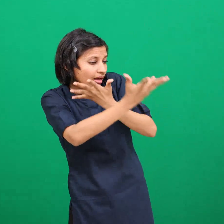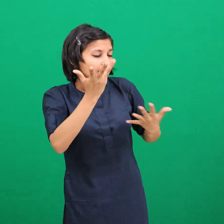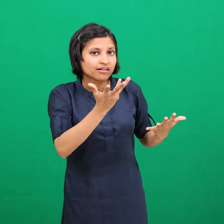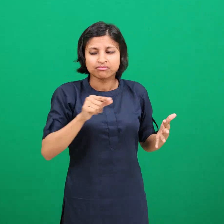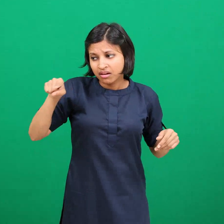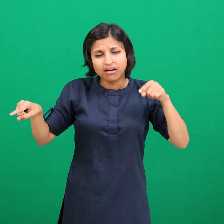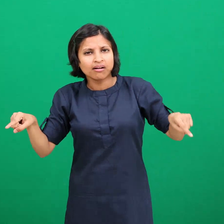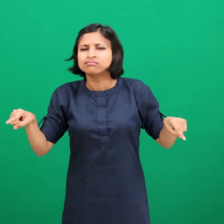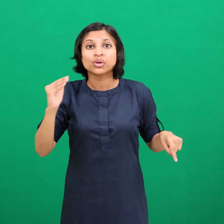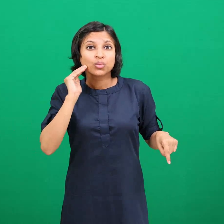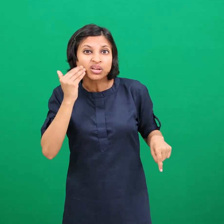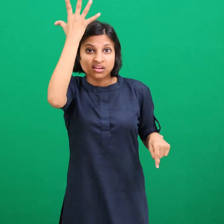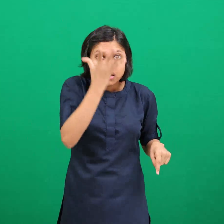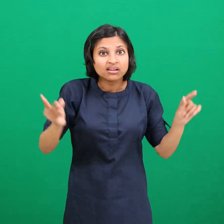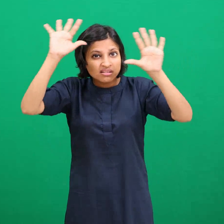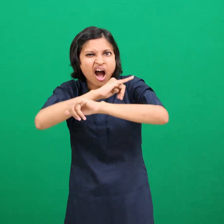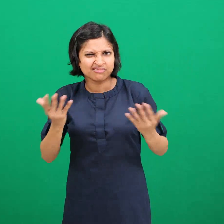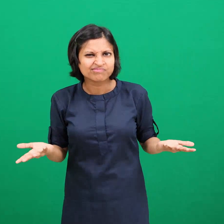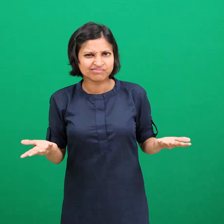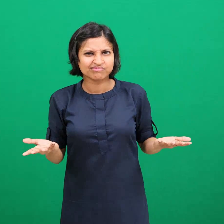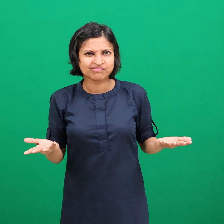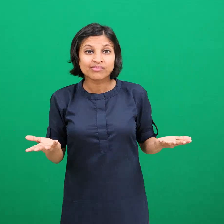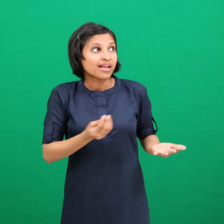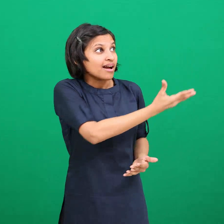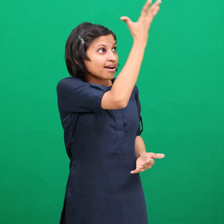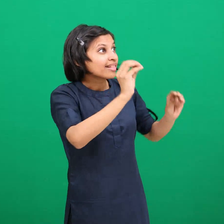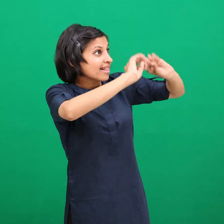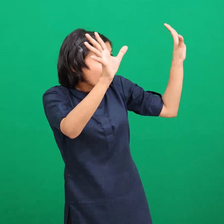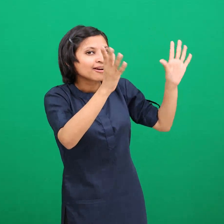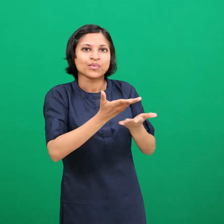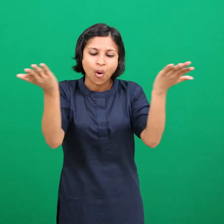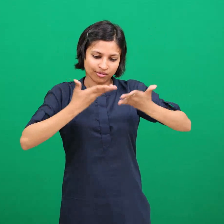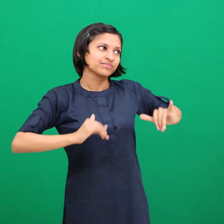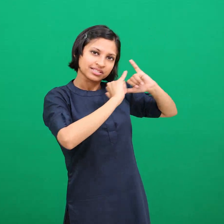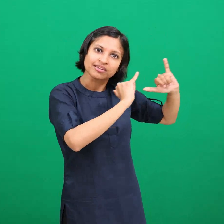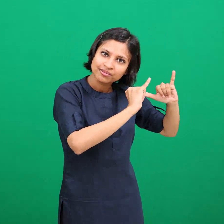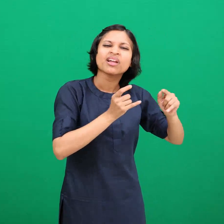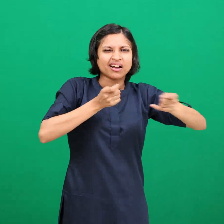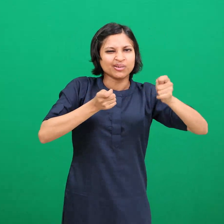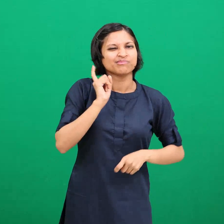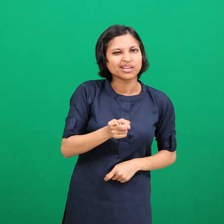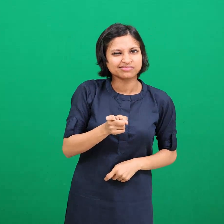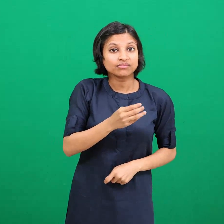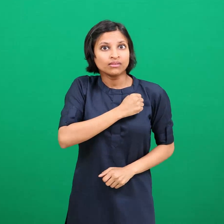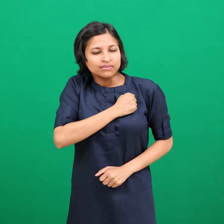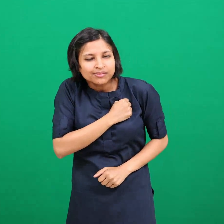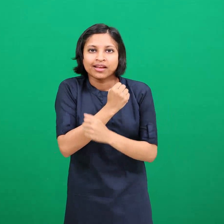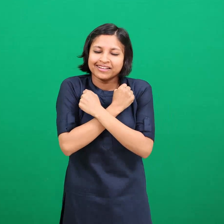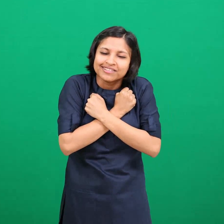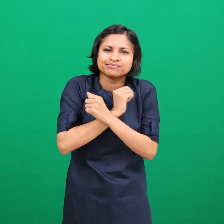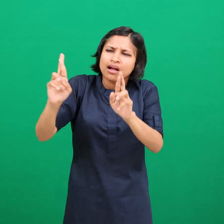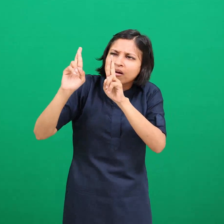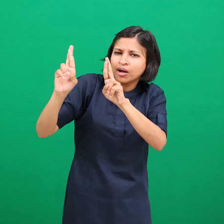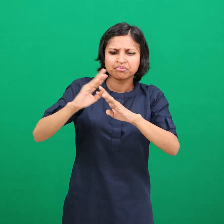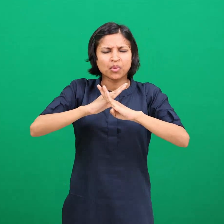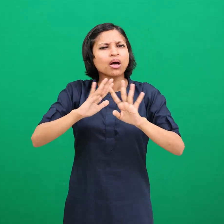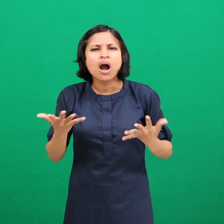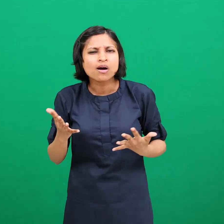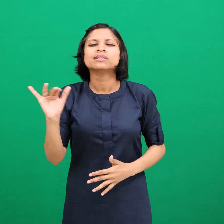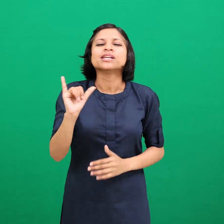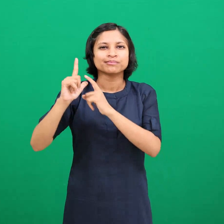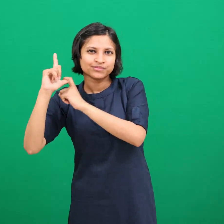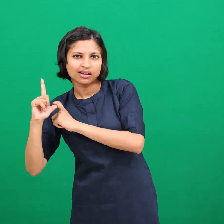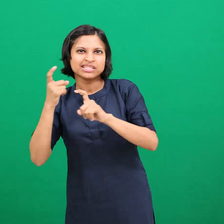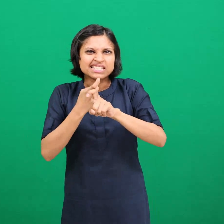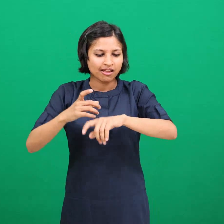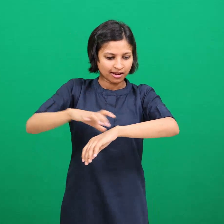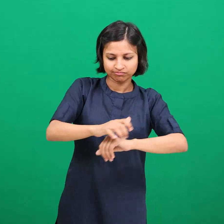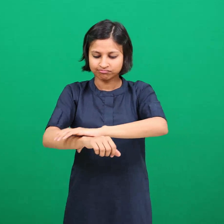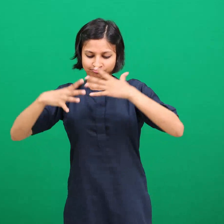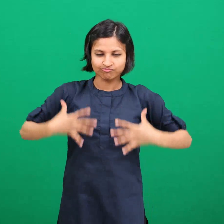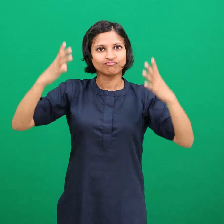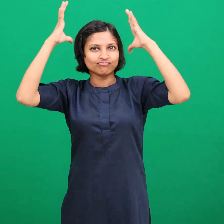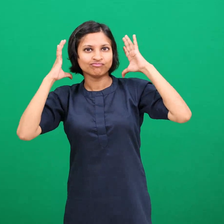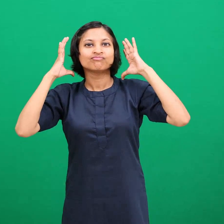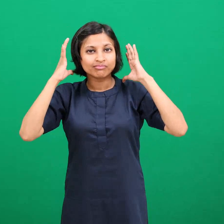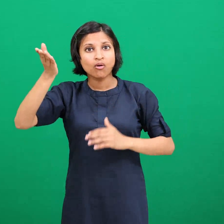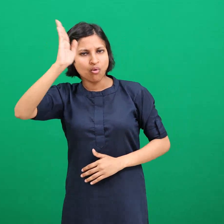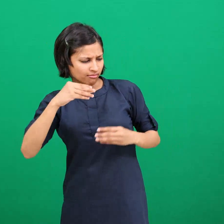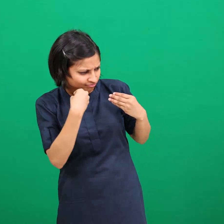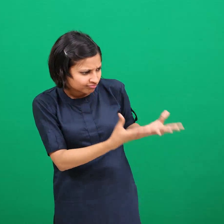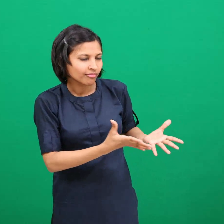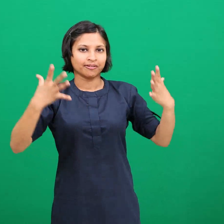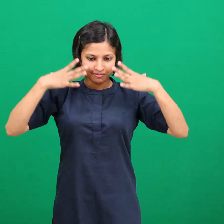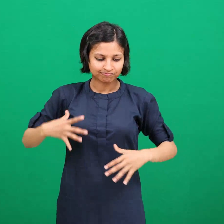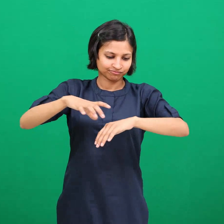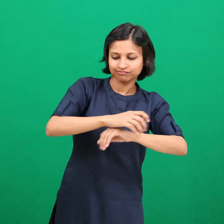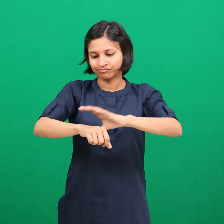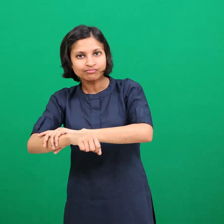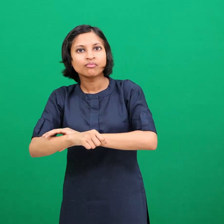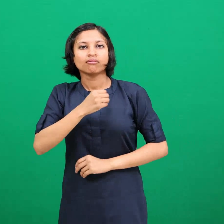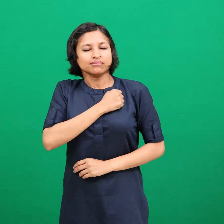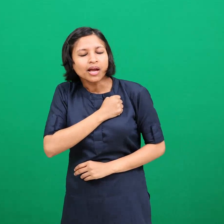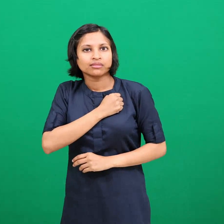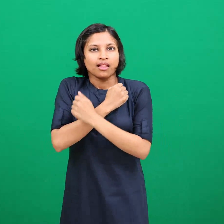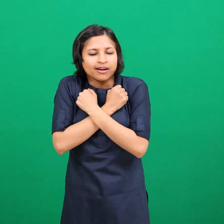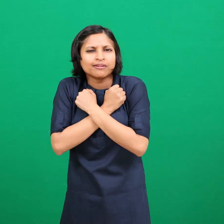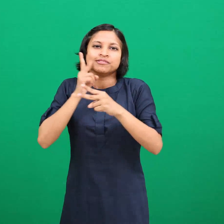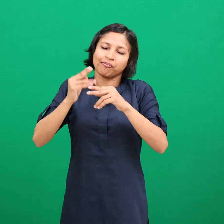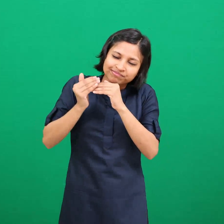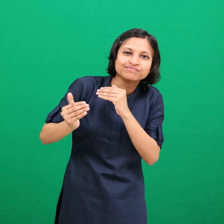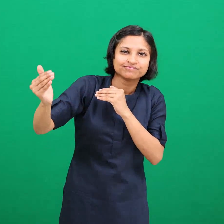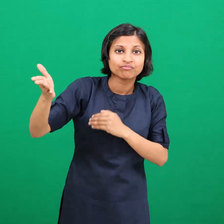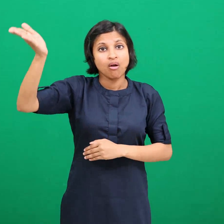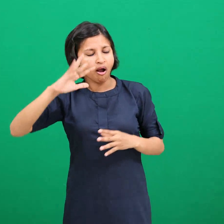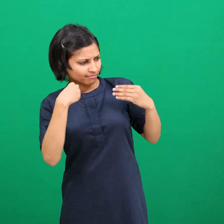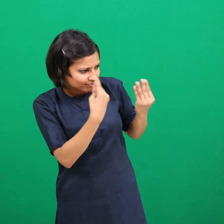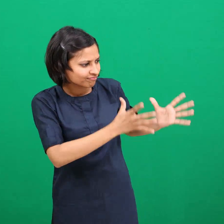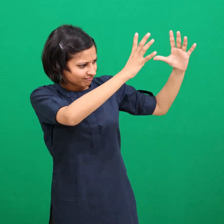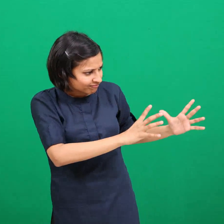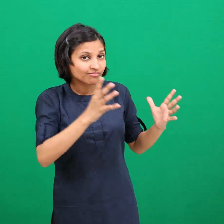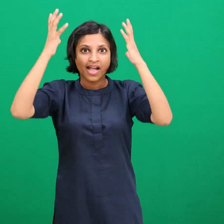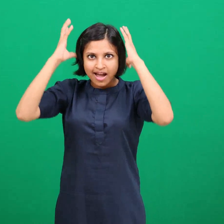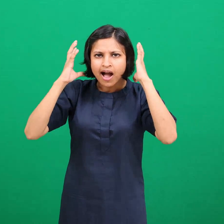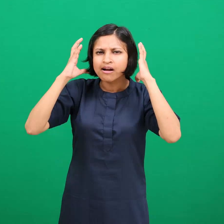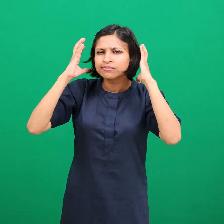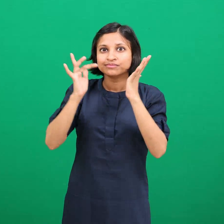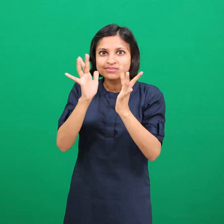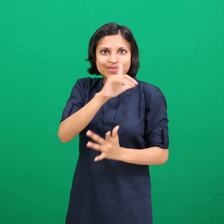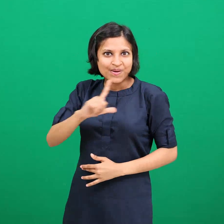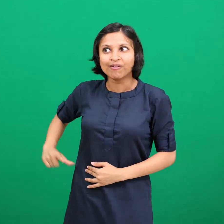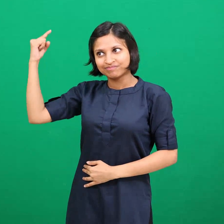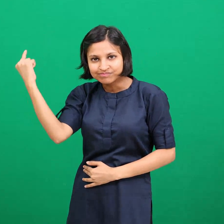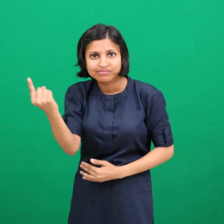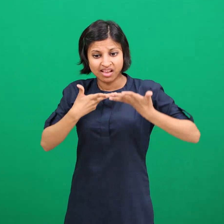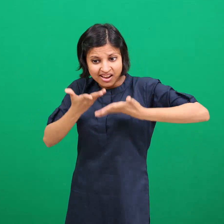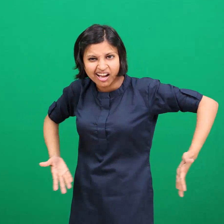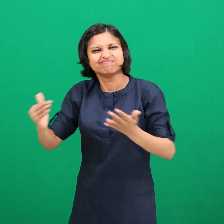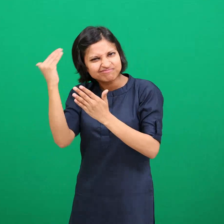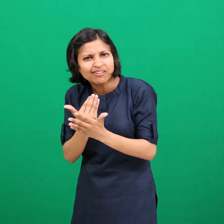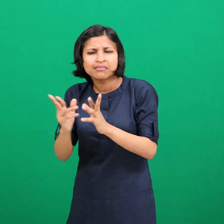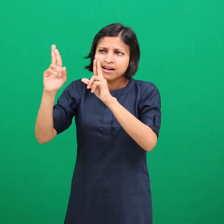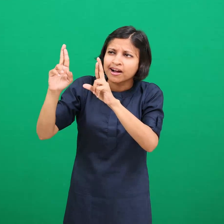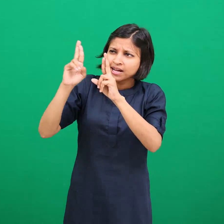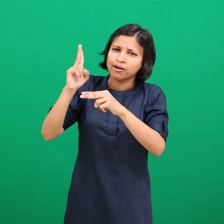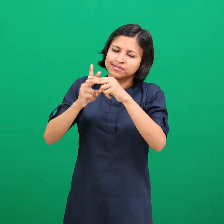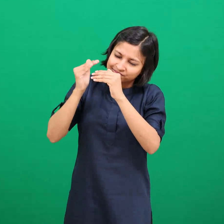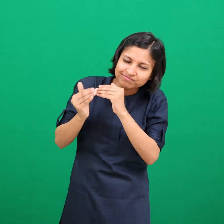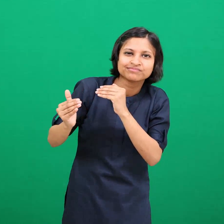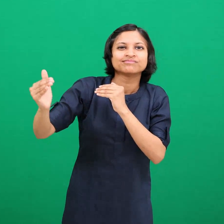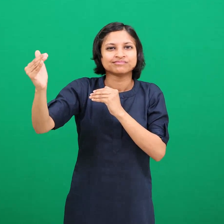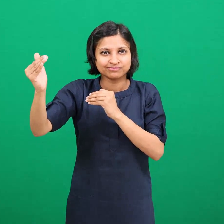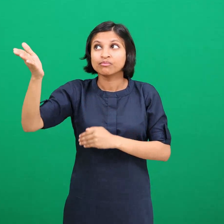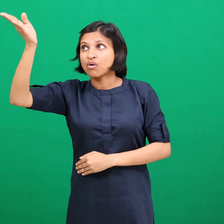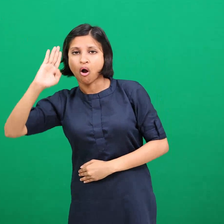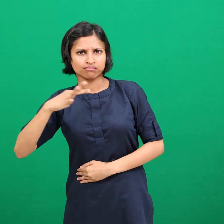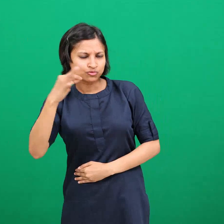But since we belong to the day, let us be sober, putting on the breastplate of faith and love, and the helmet of our hope of salvation.